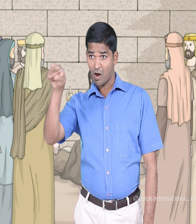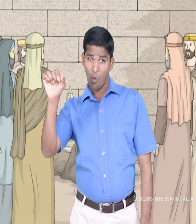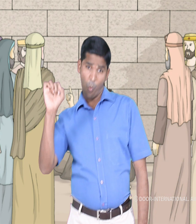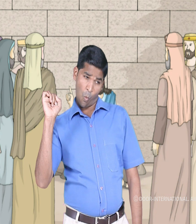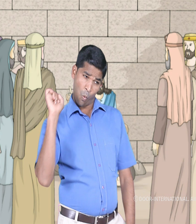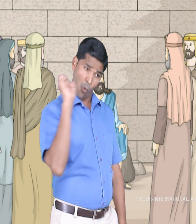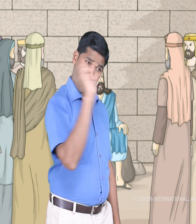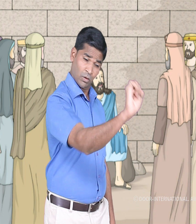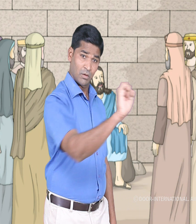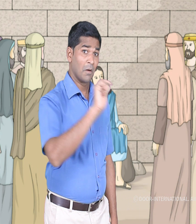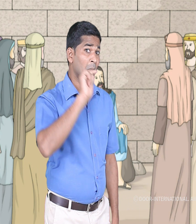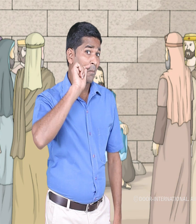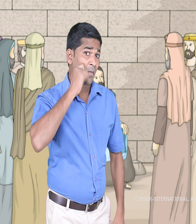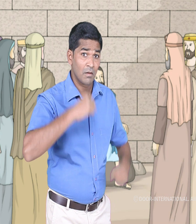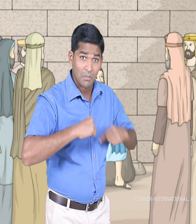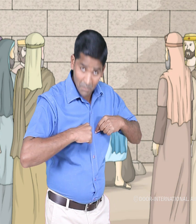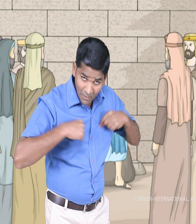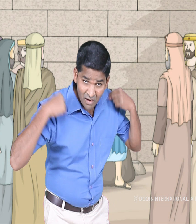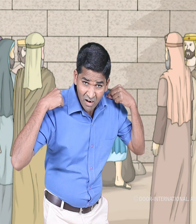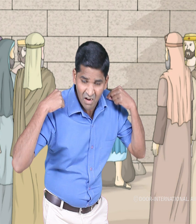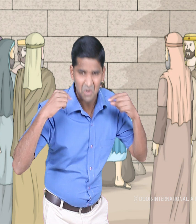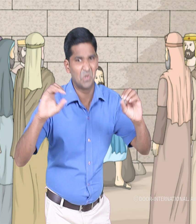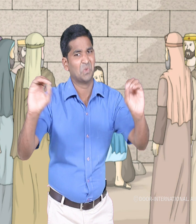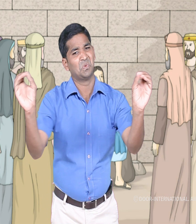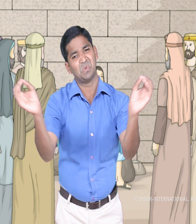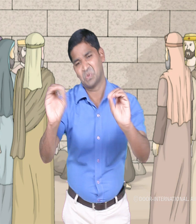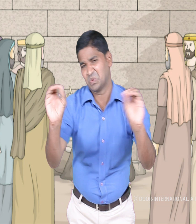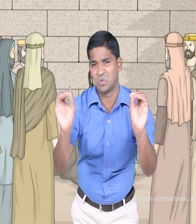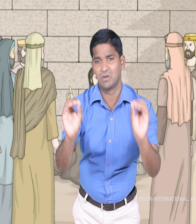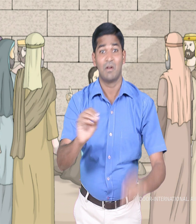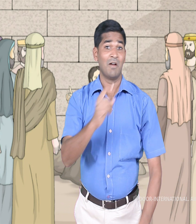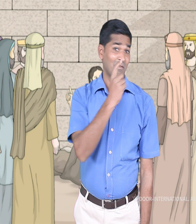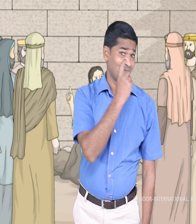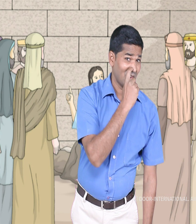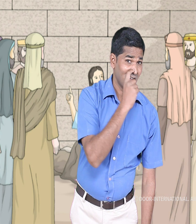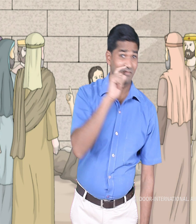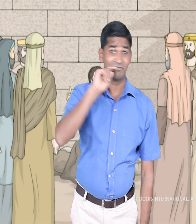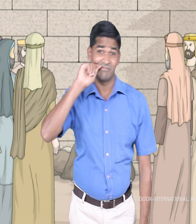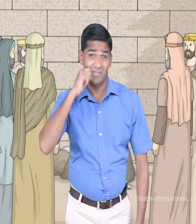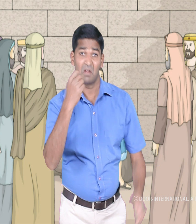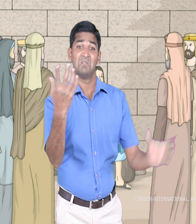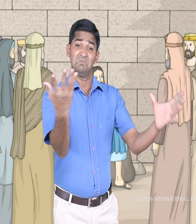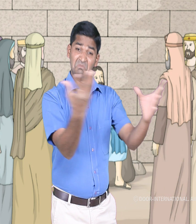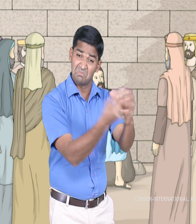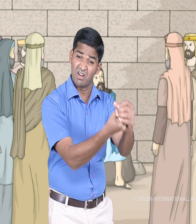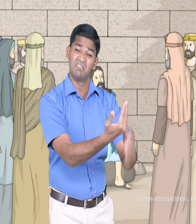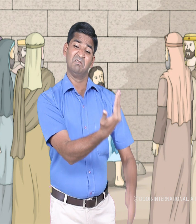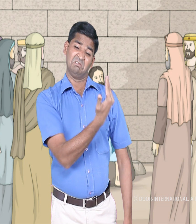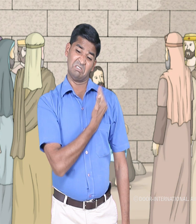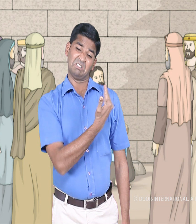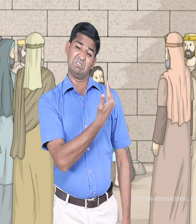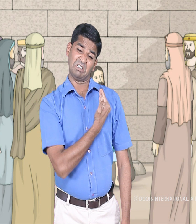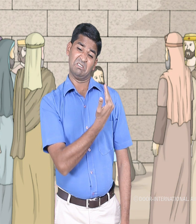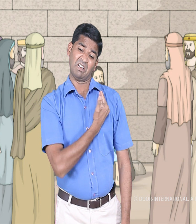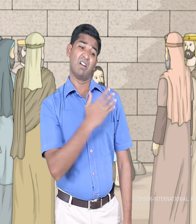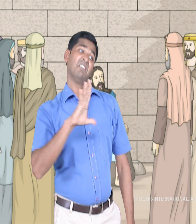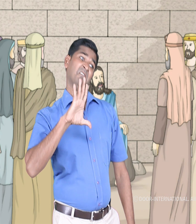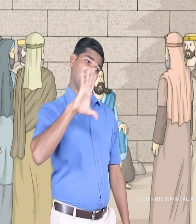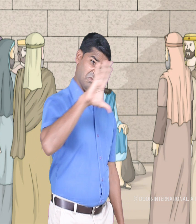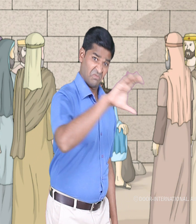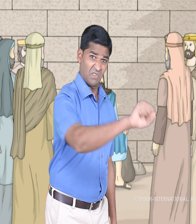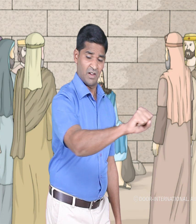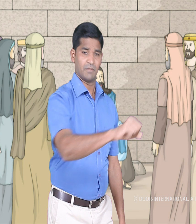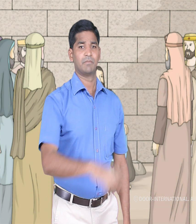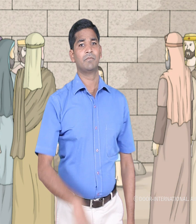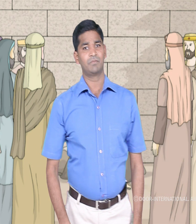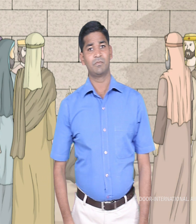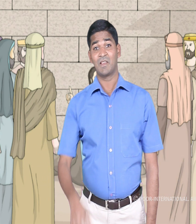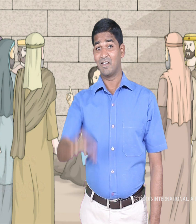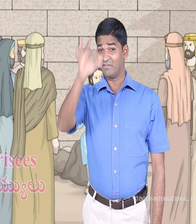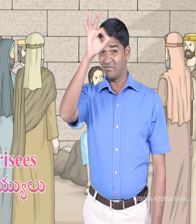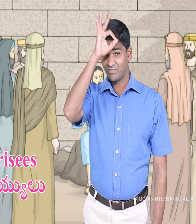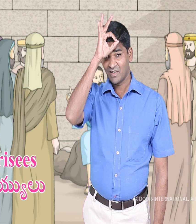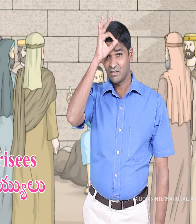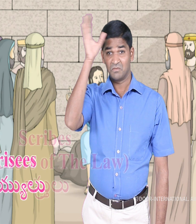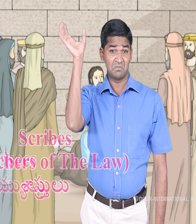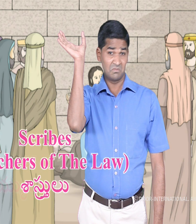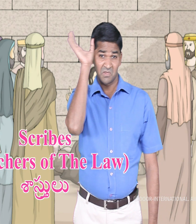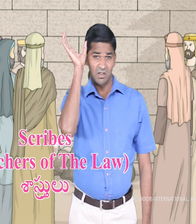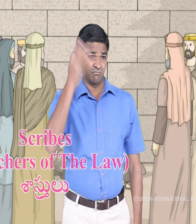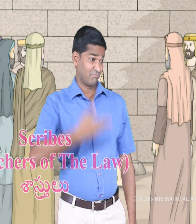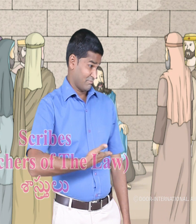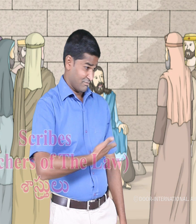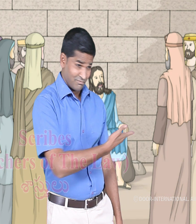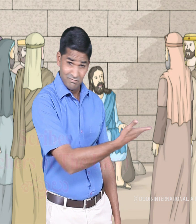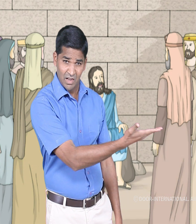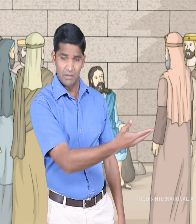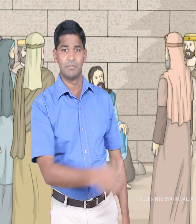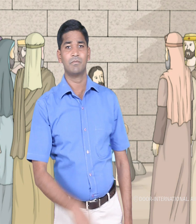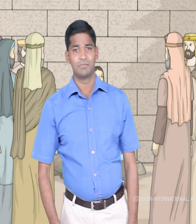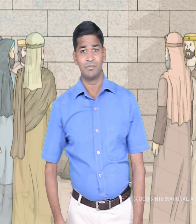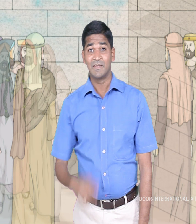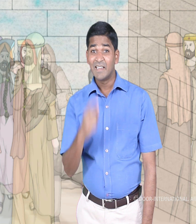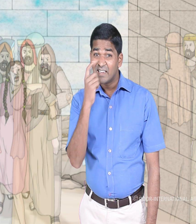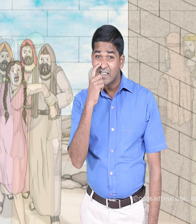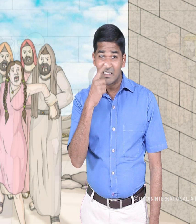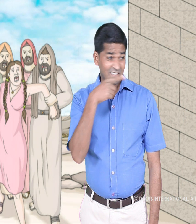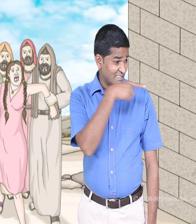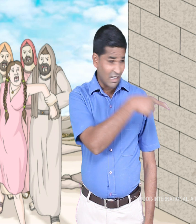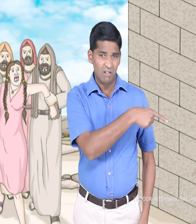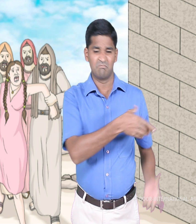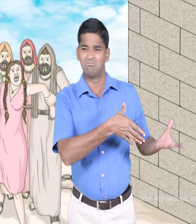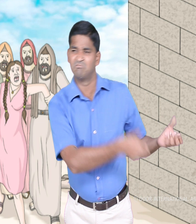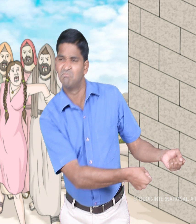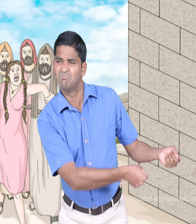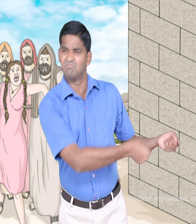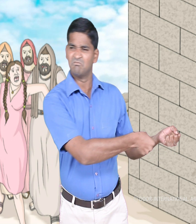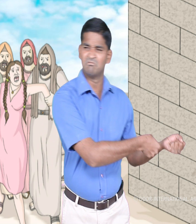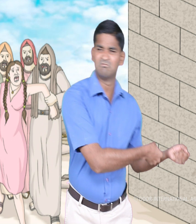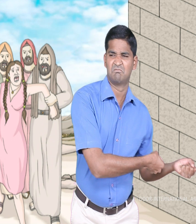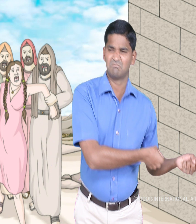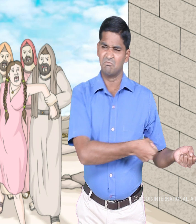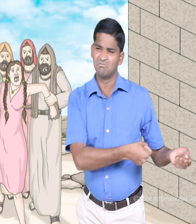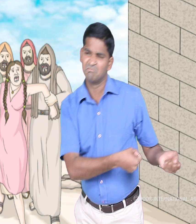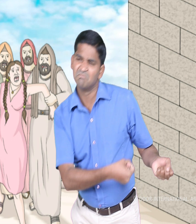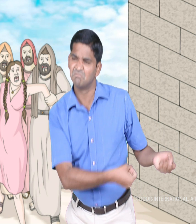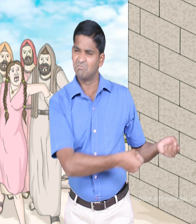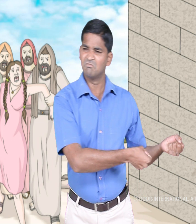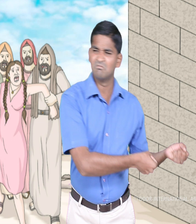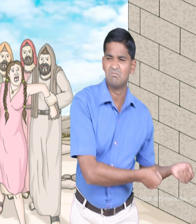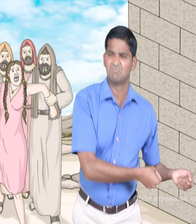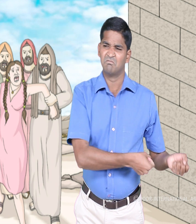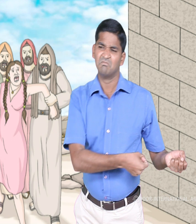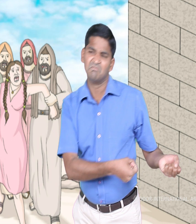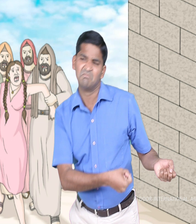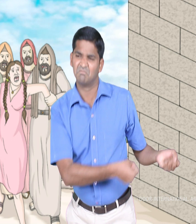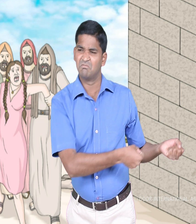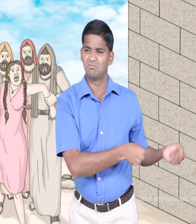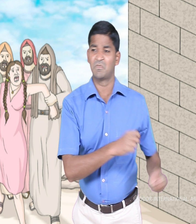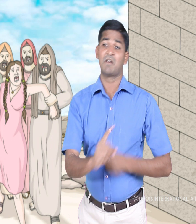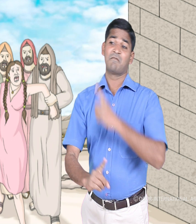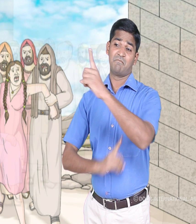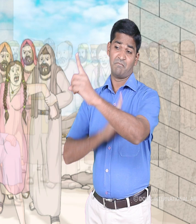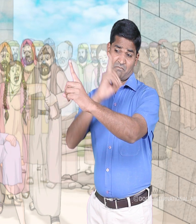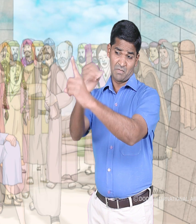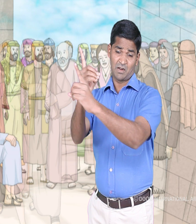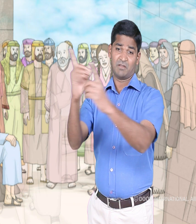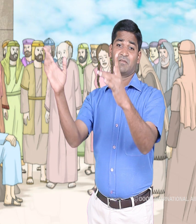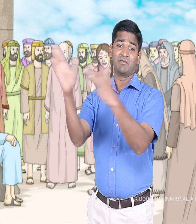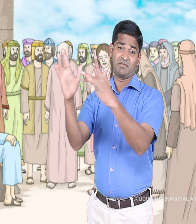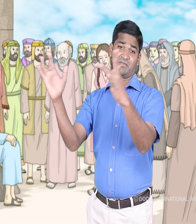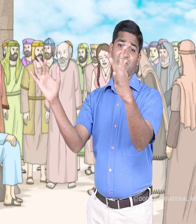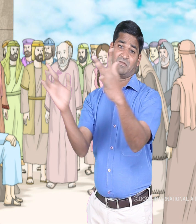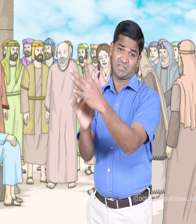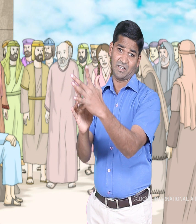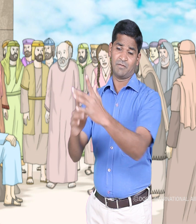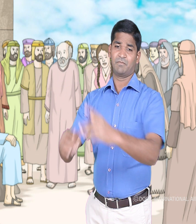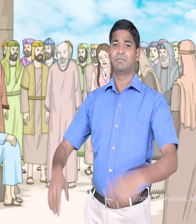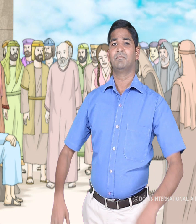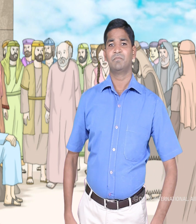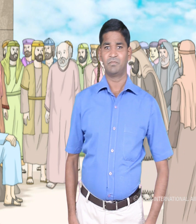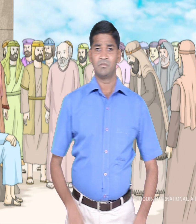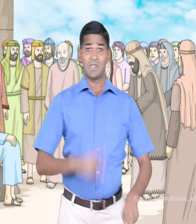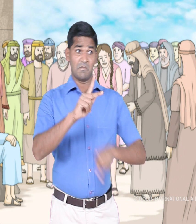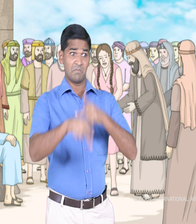The scribes and Pharisees, however, brought to Him a woman caught in adultery.